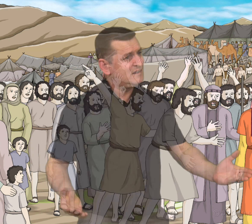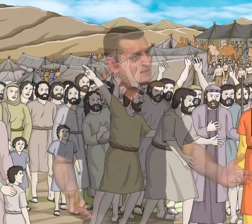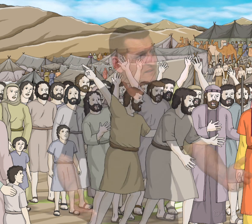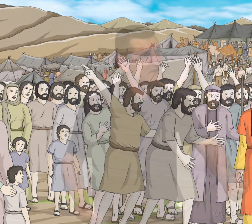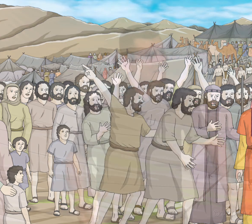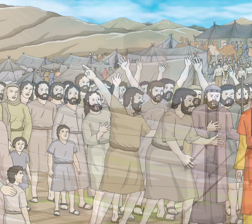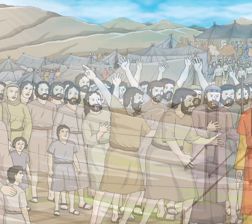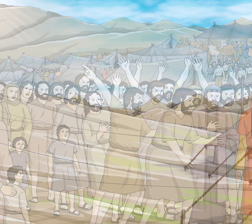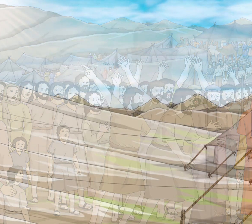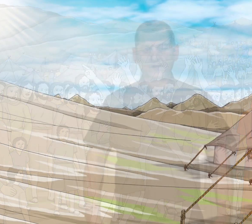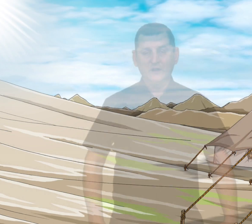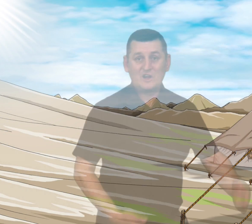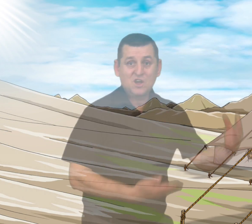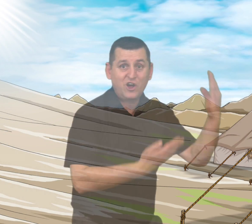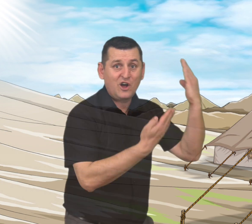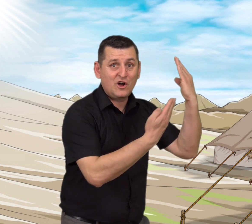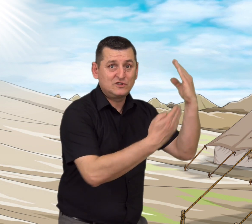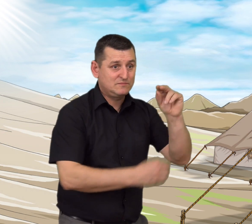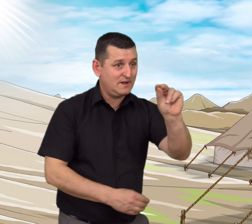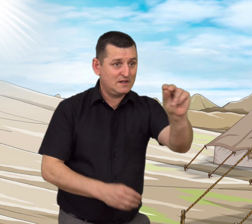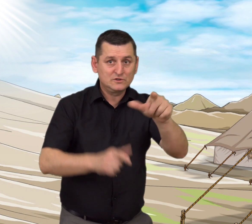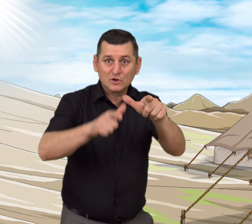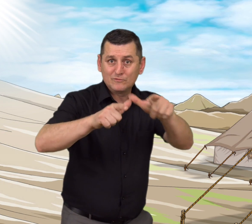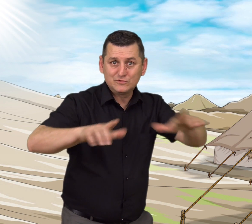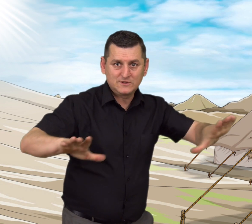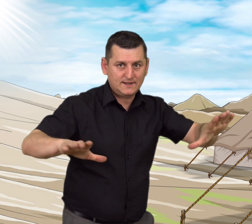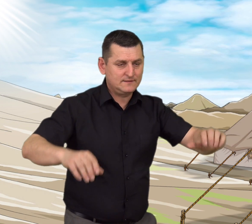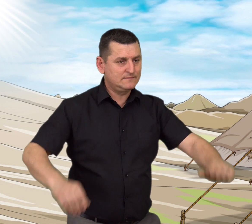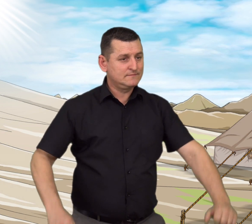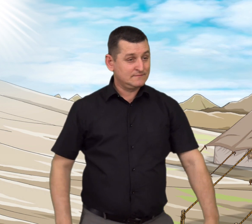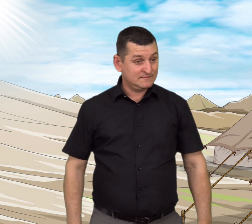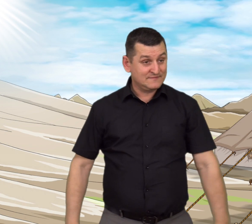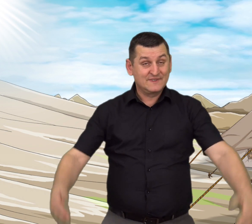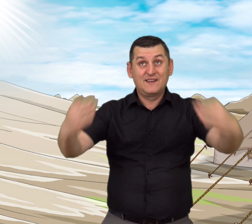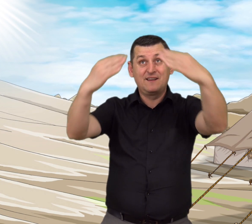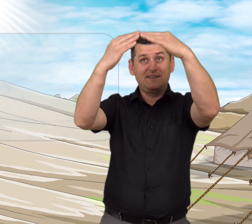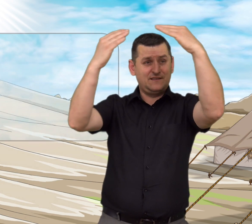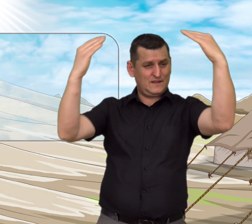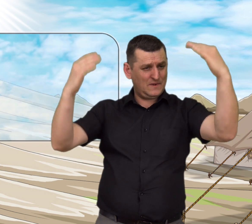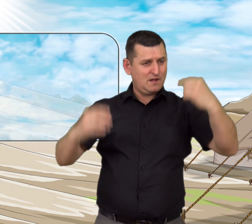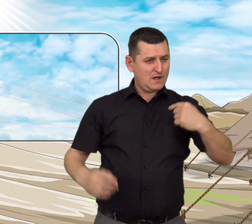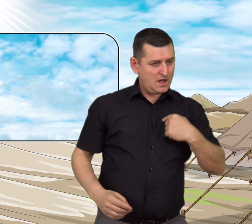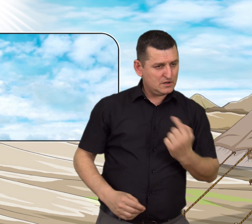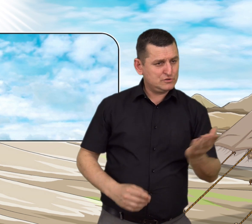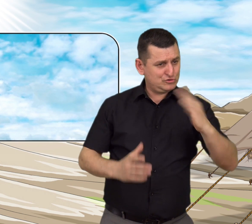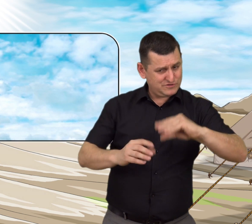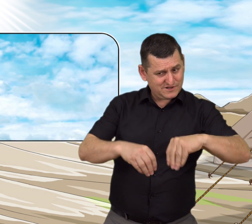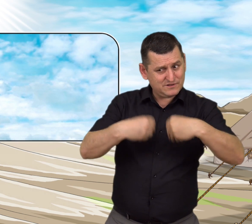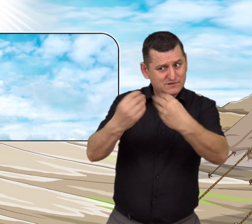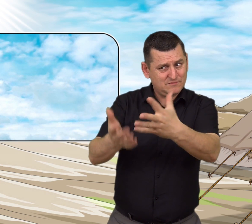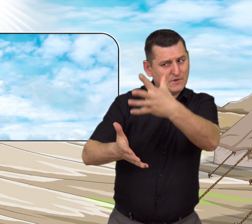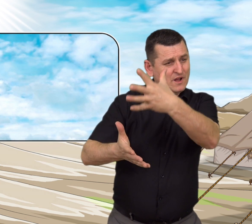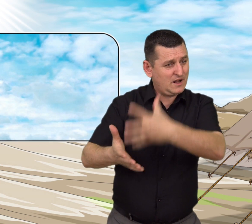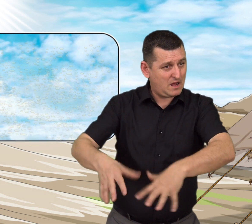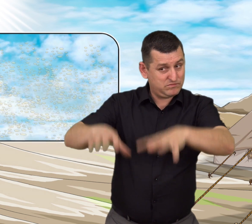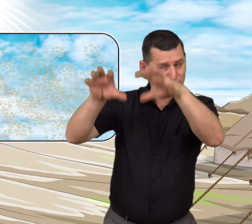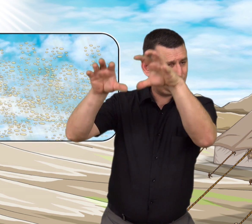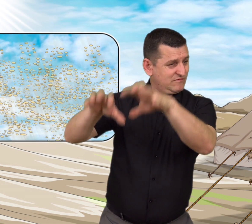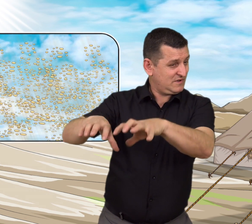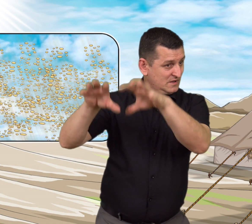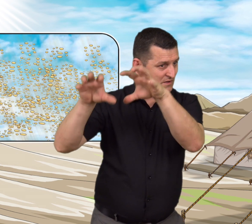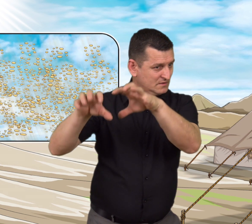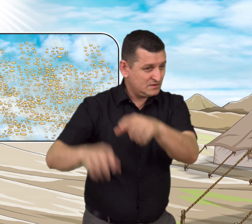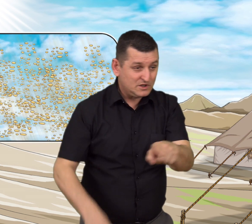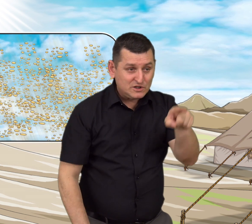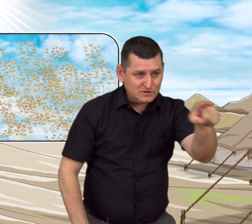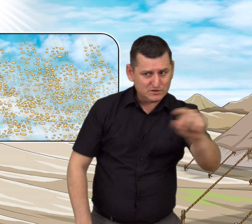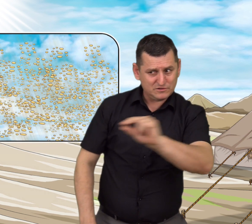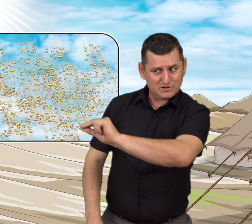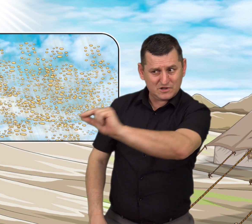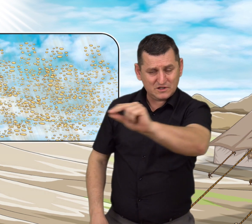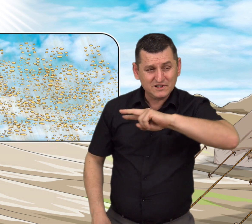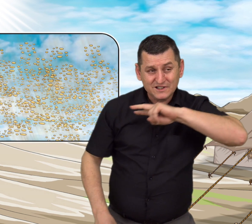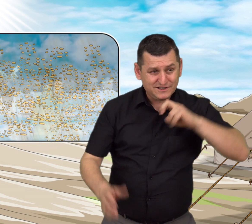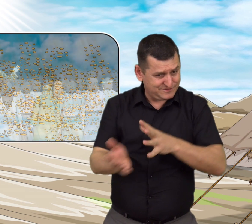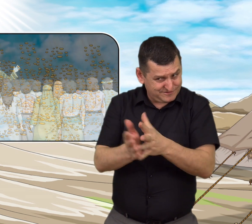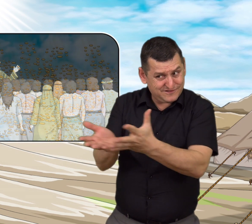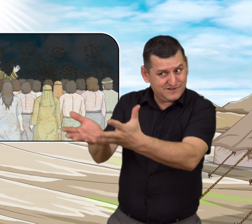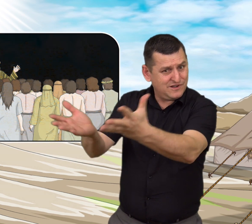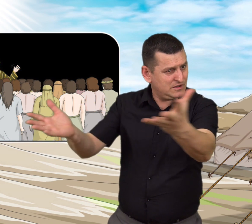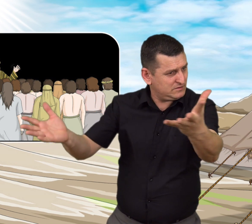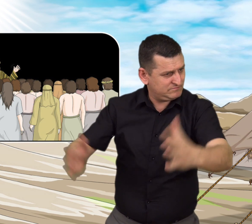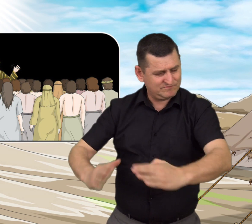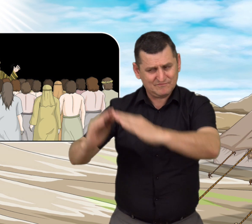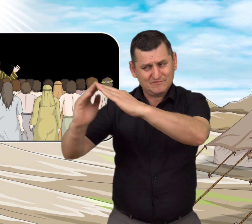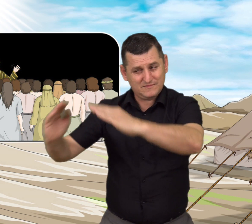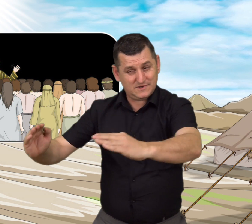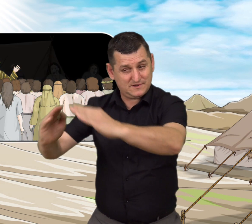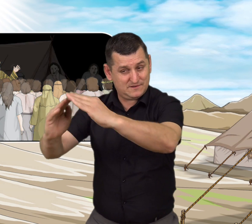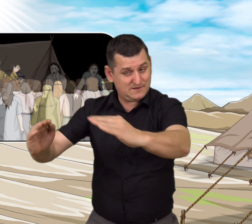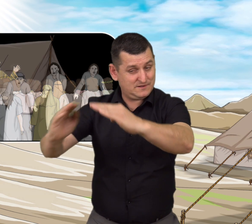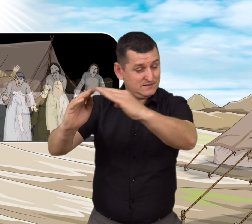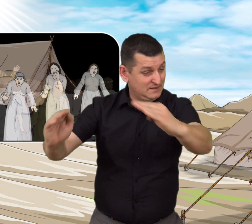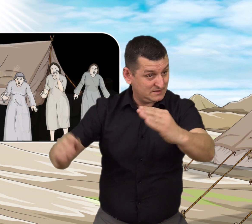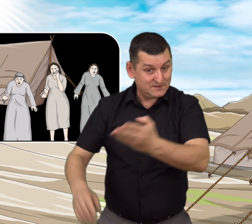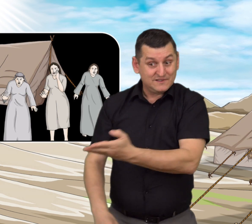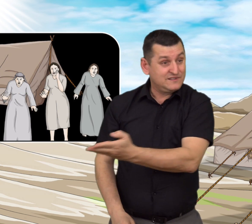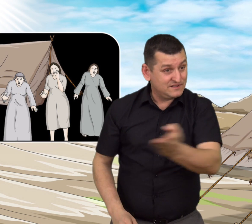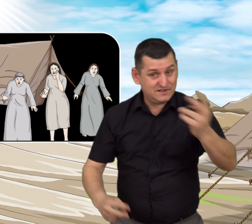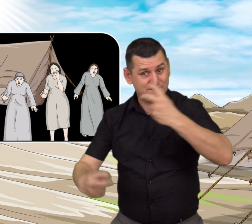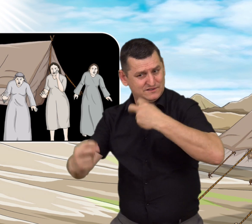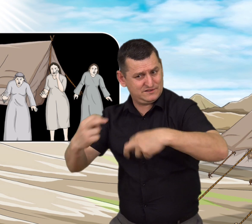Then the LORD said to Moses, “Behold, I will rain down bread from heaven for you.